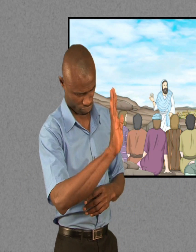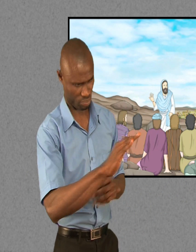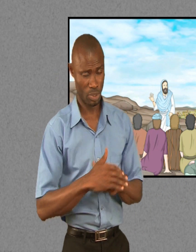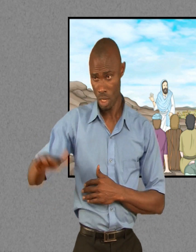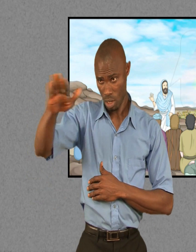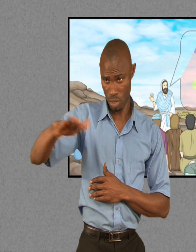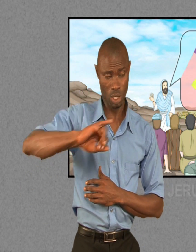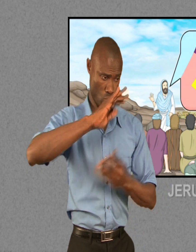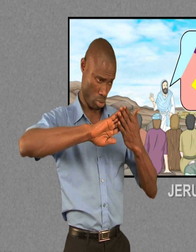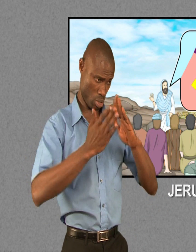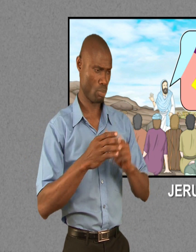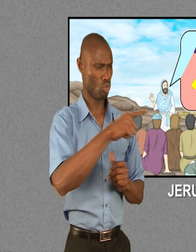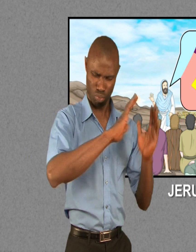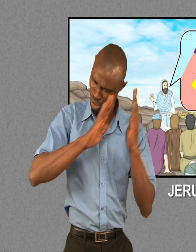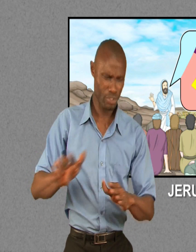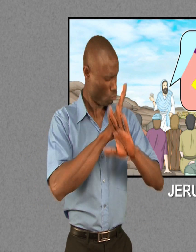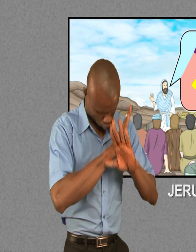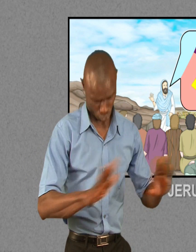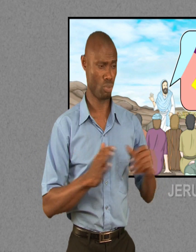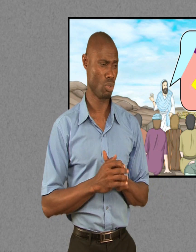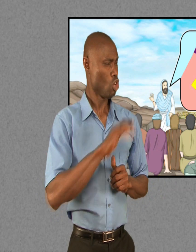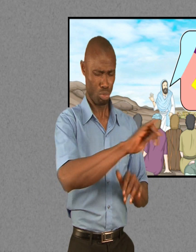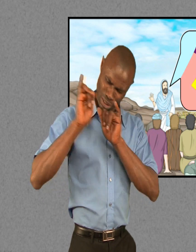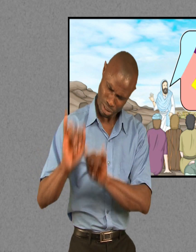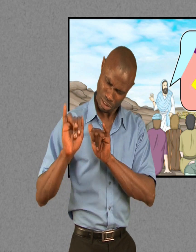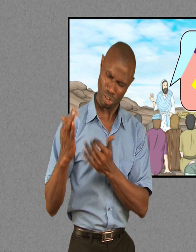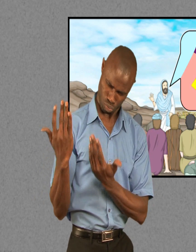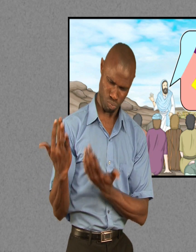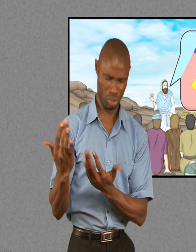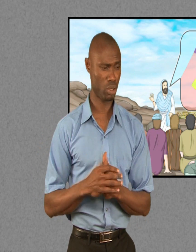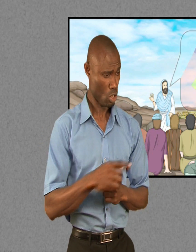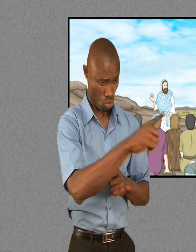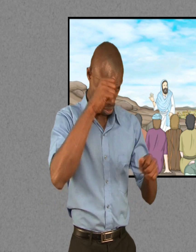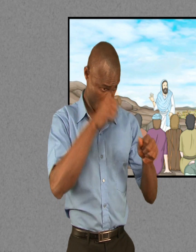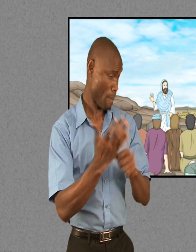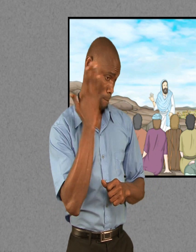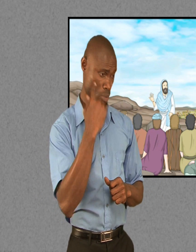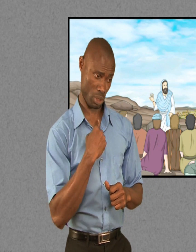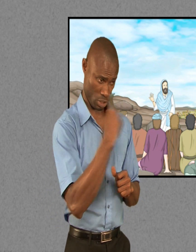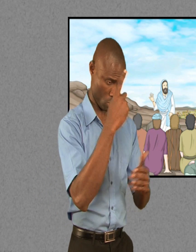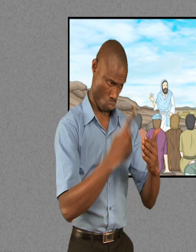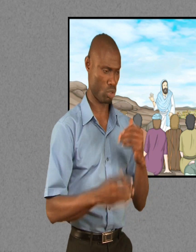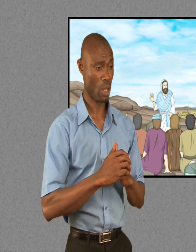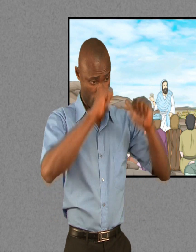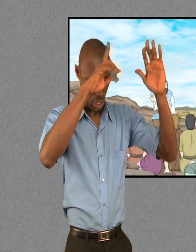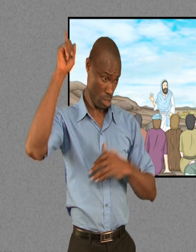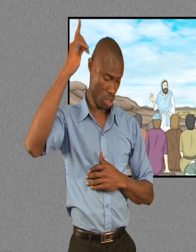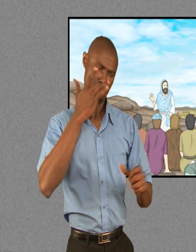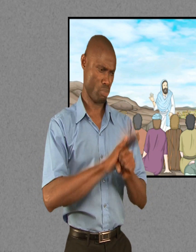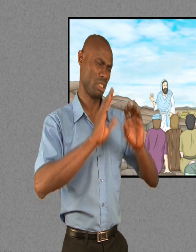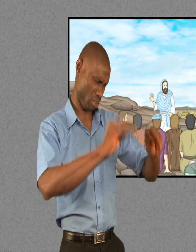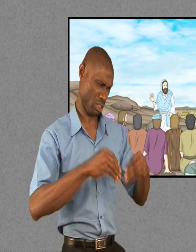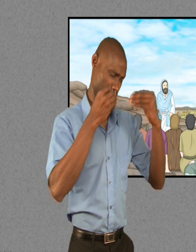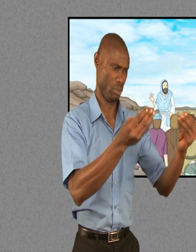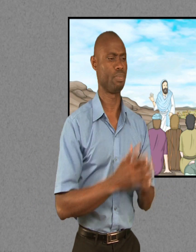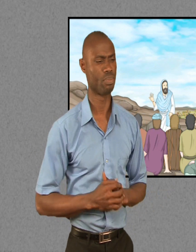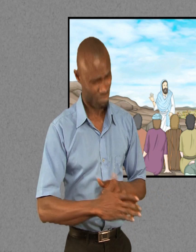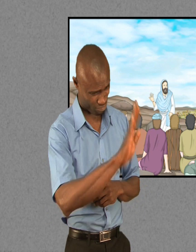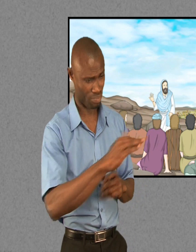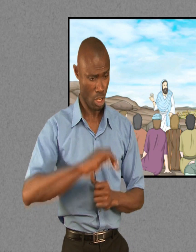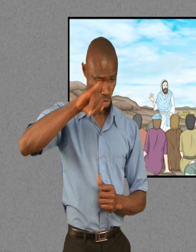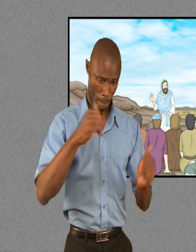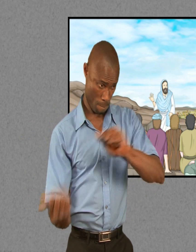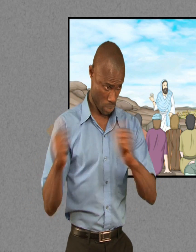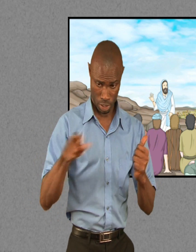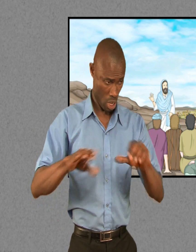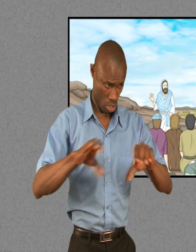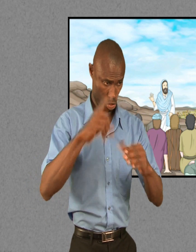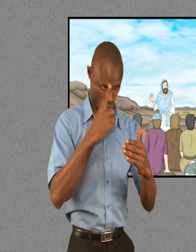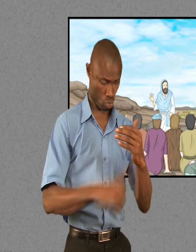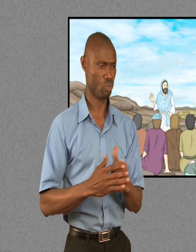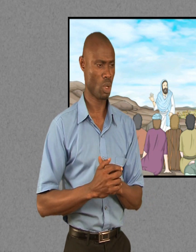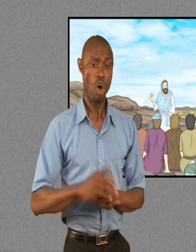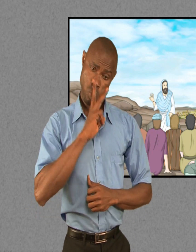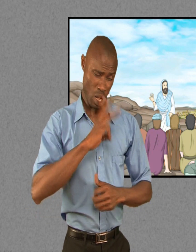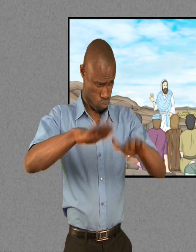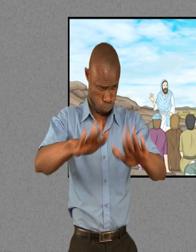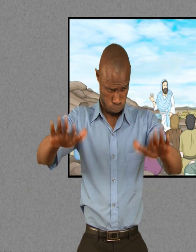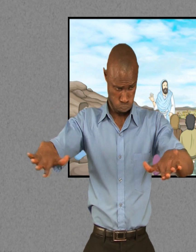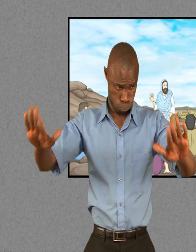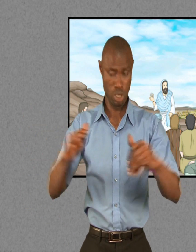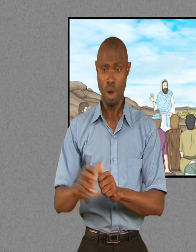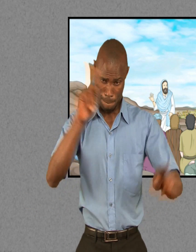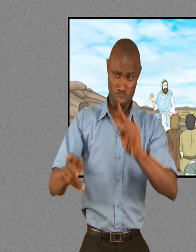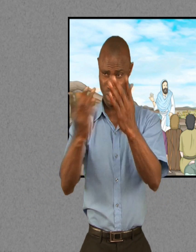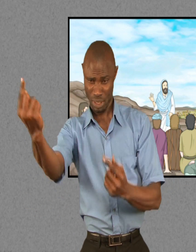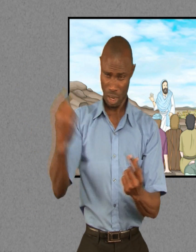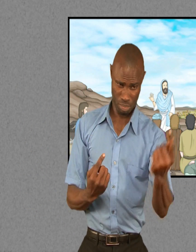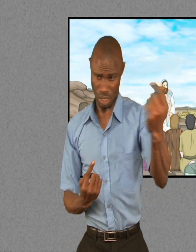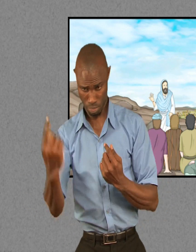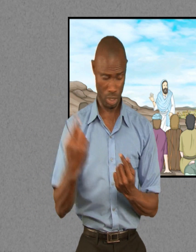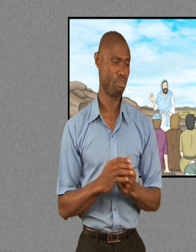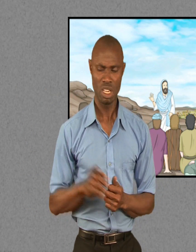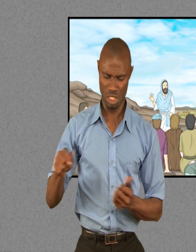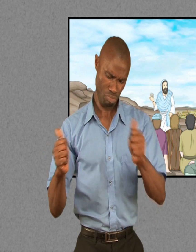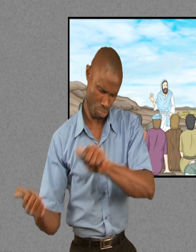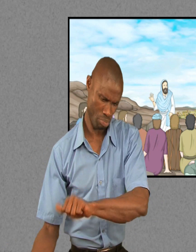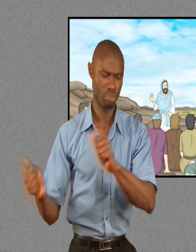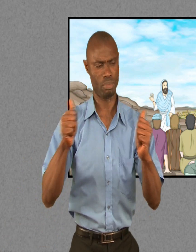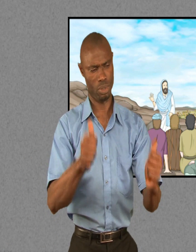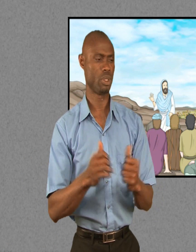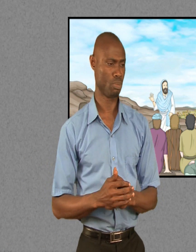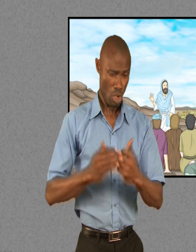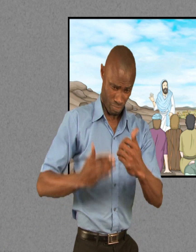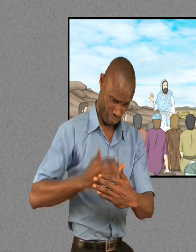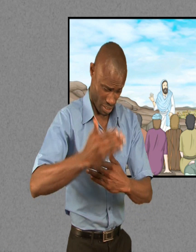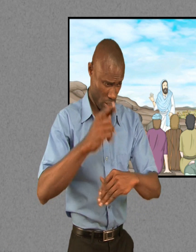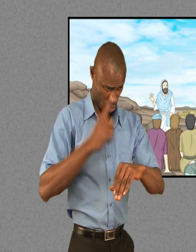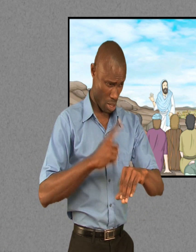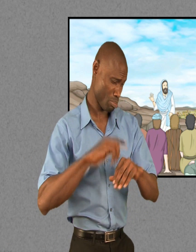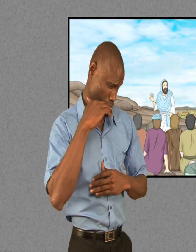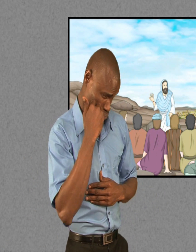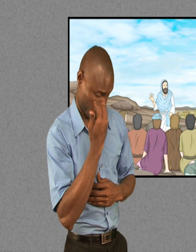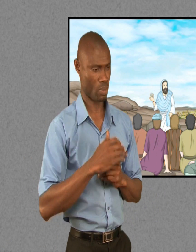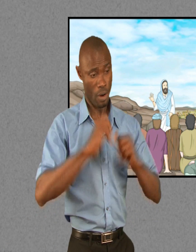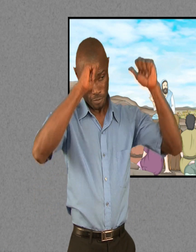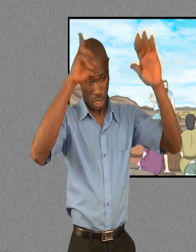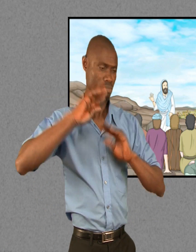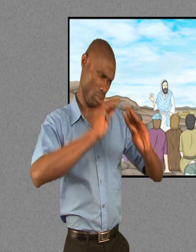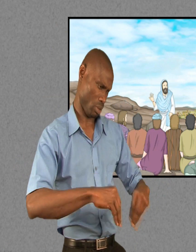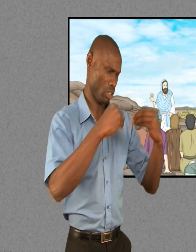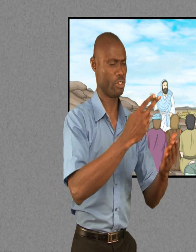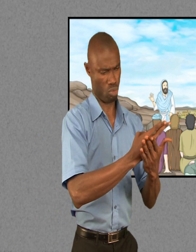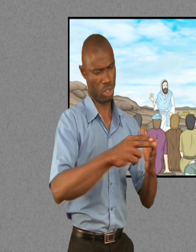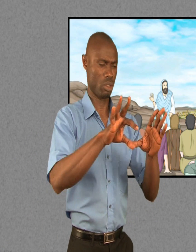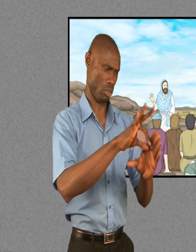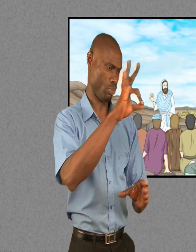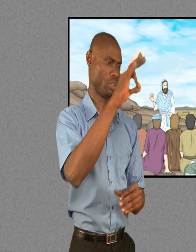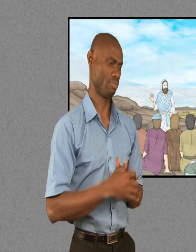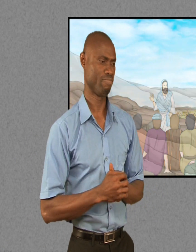And while they were gathered together, He commanded them: “Do not leave Jerusalem, but wait for the gift the Father promised, which you have heard Me discuss.